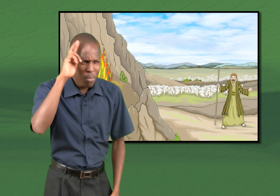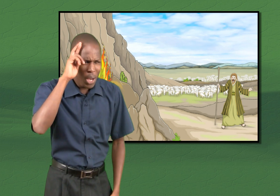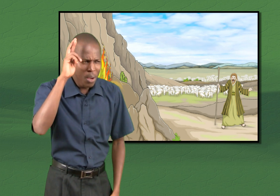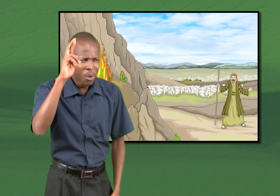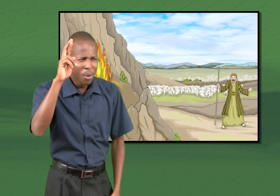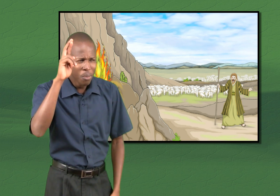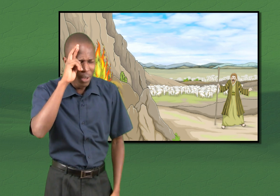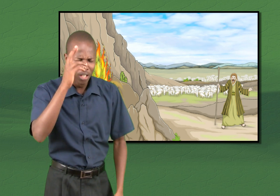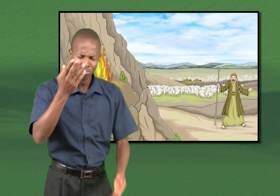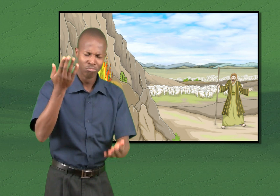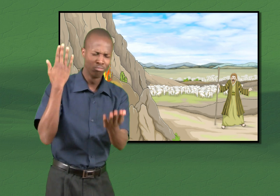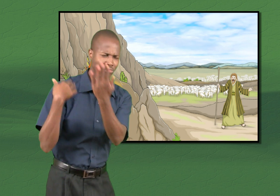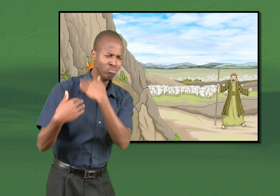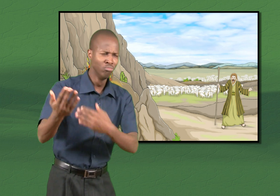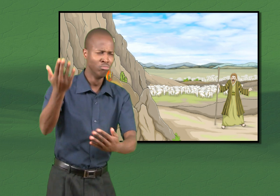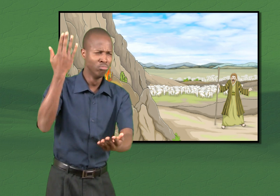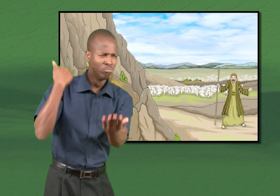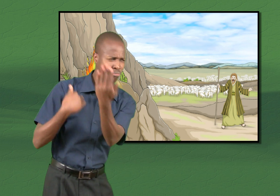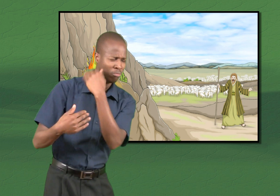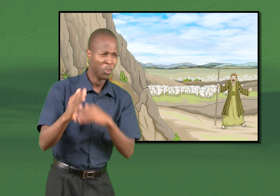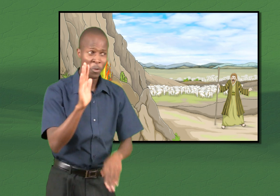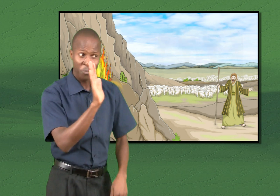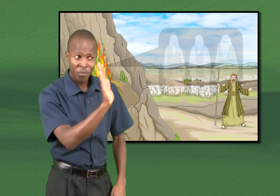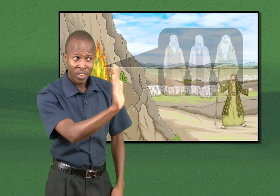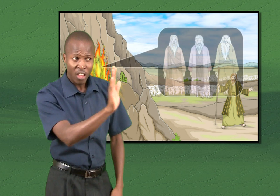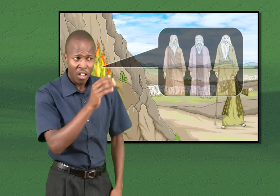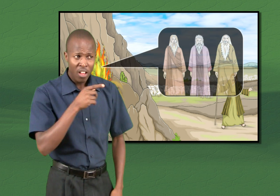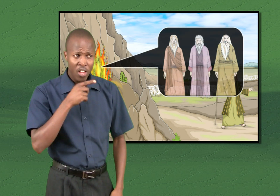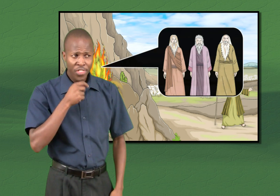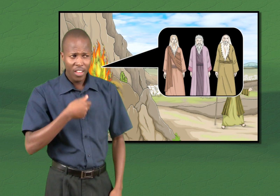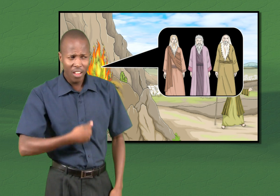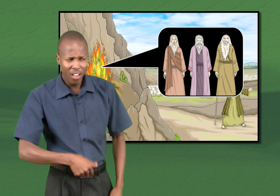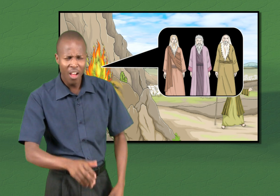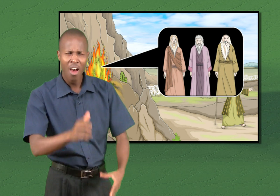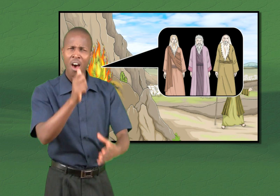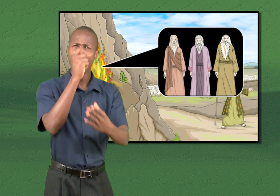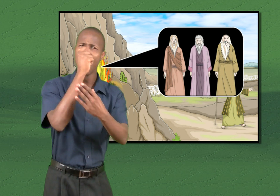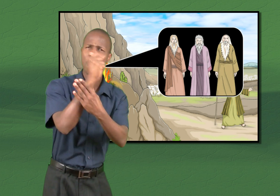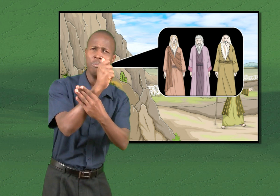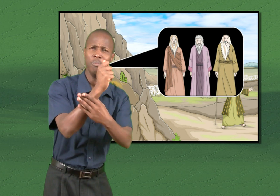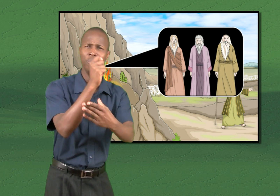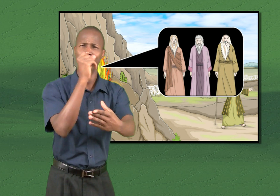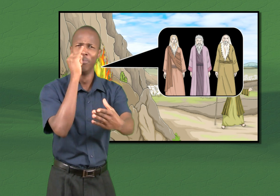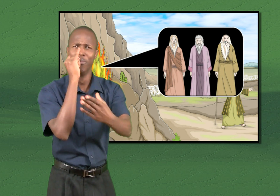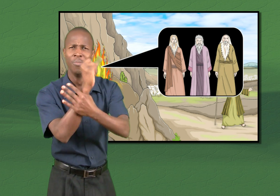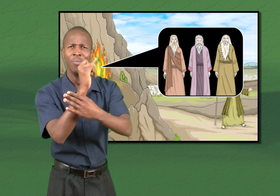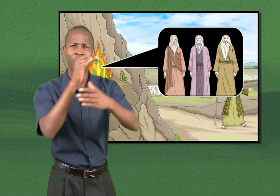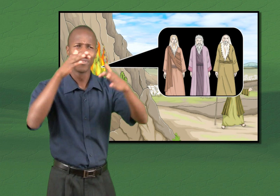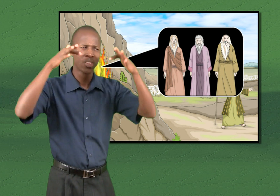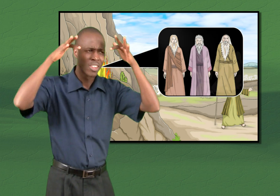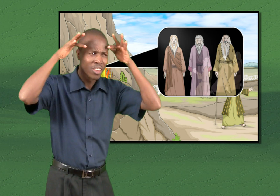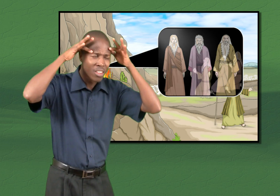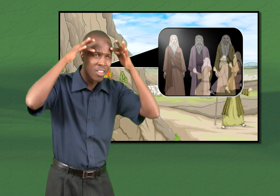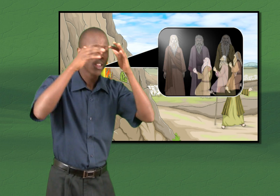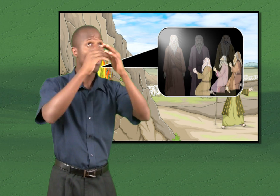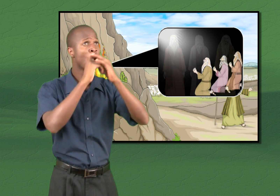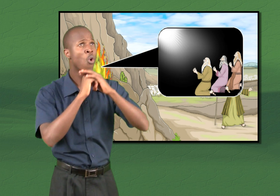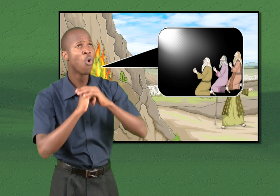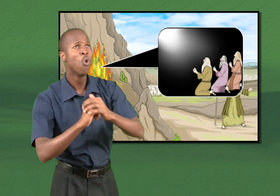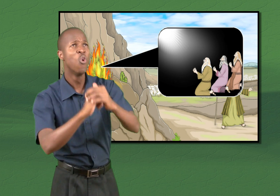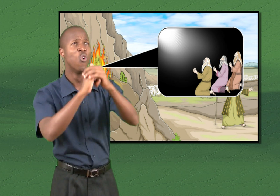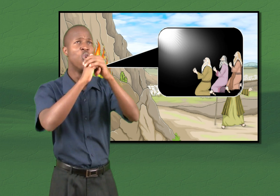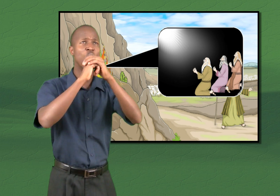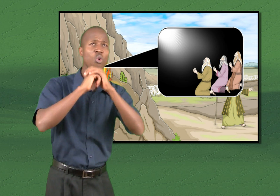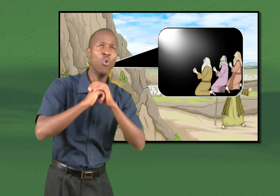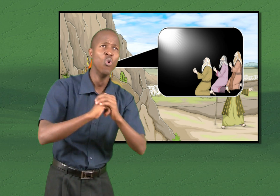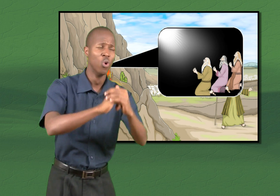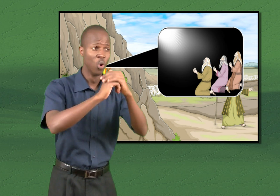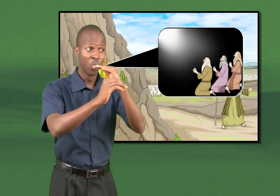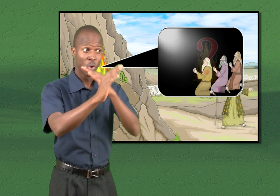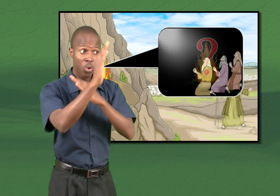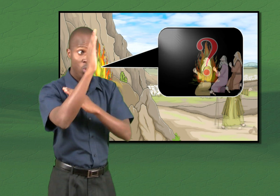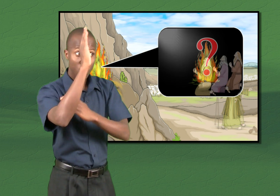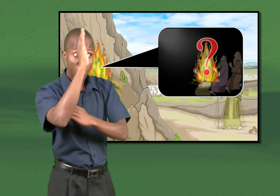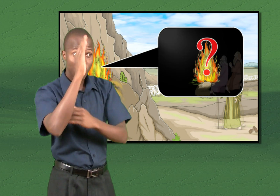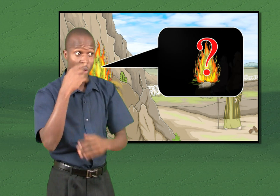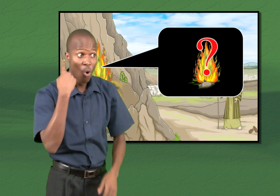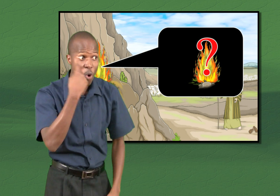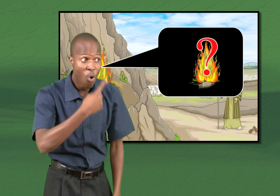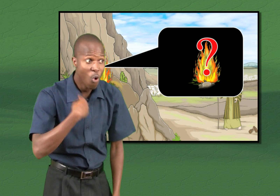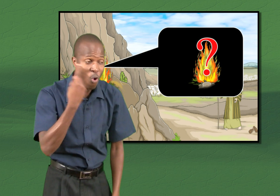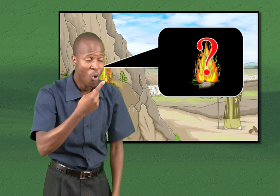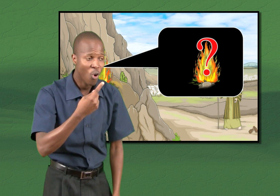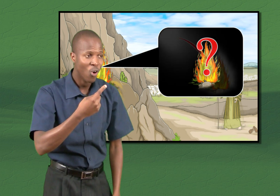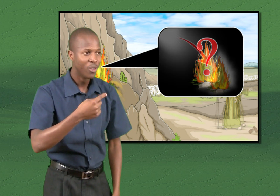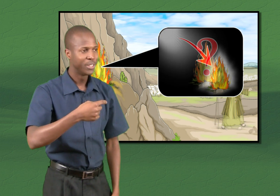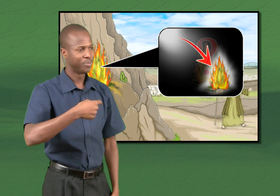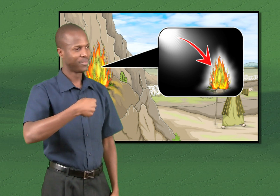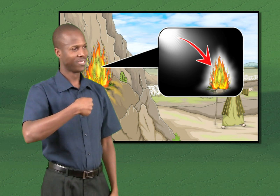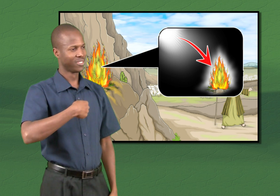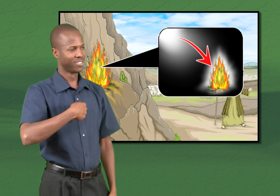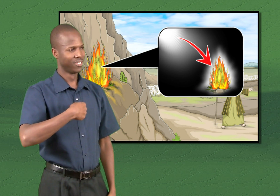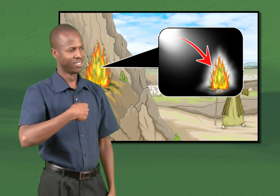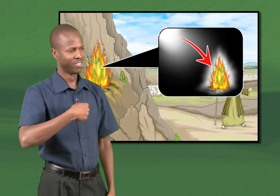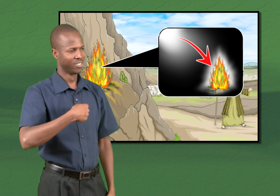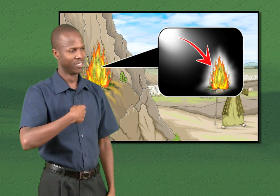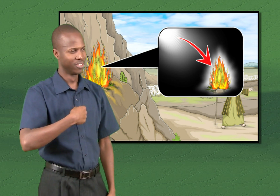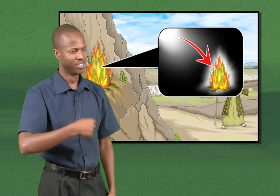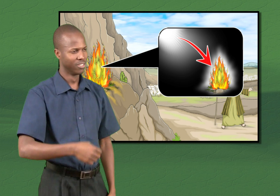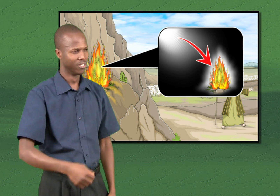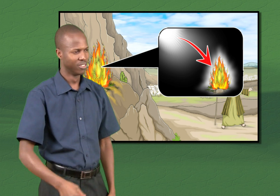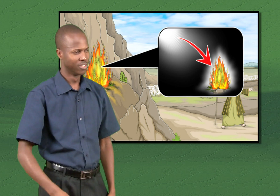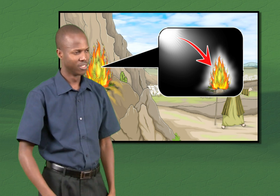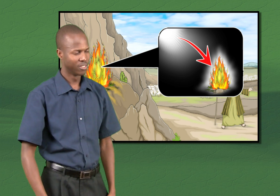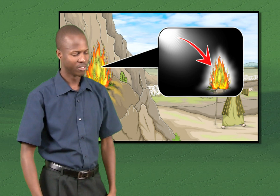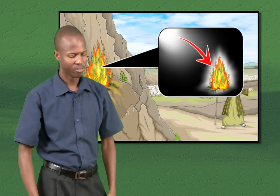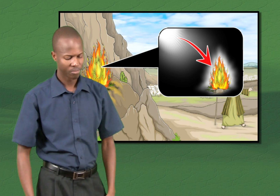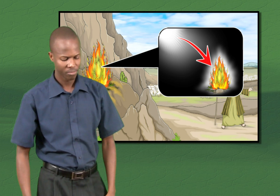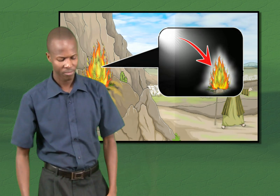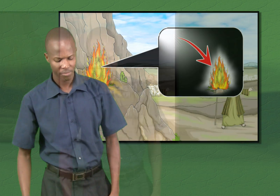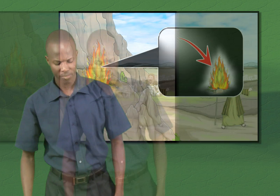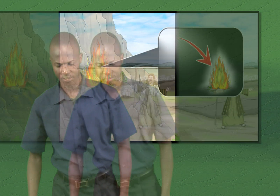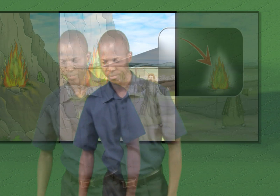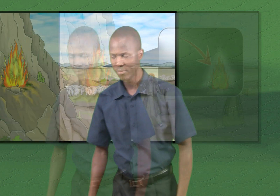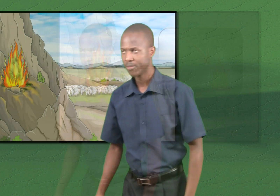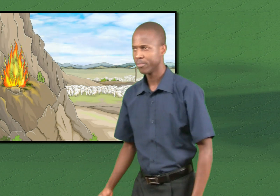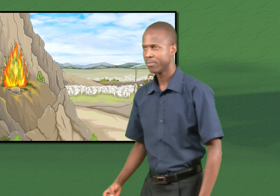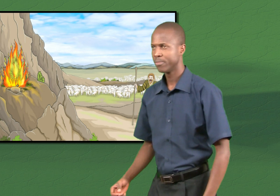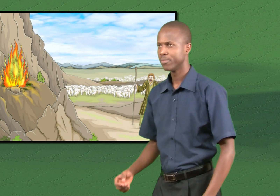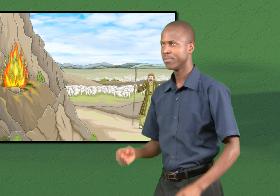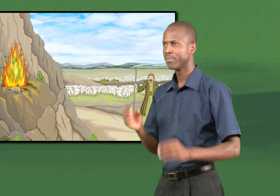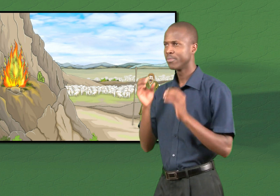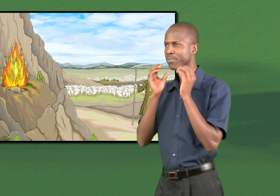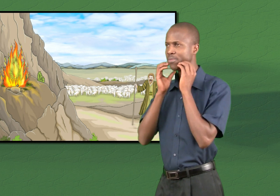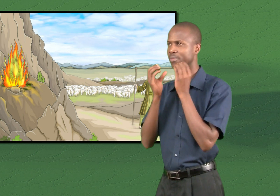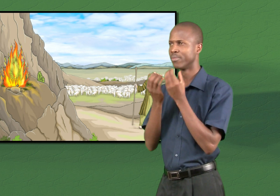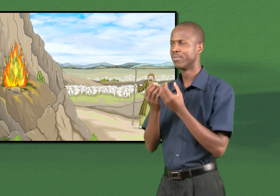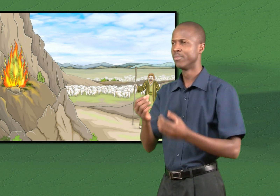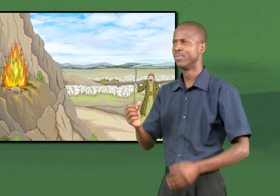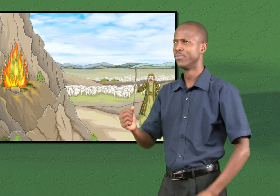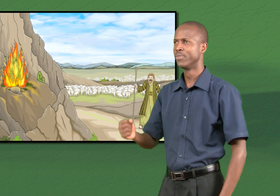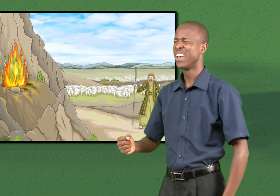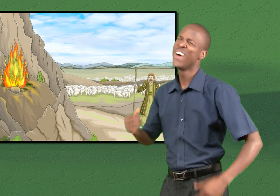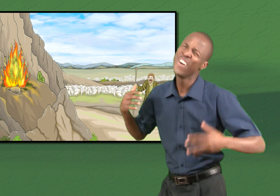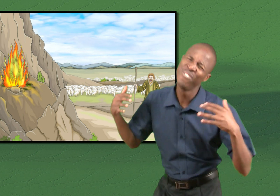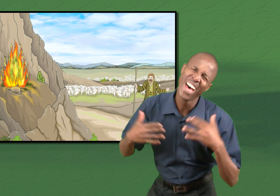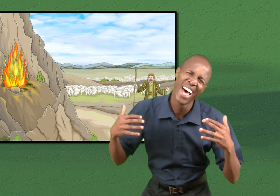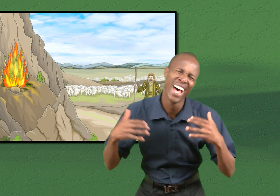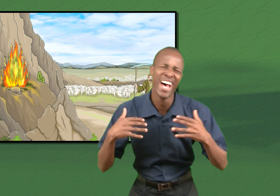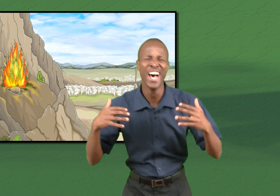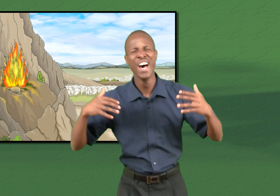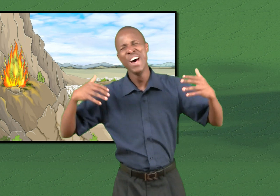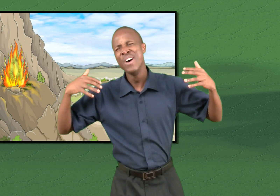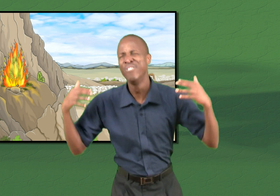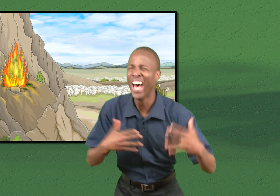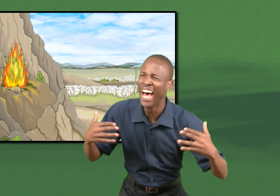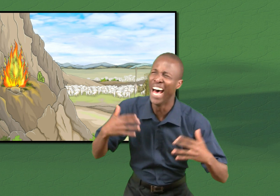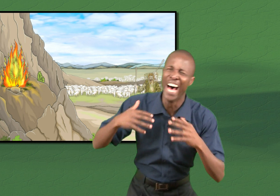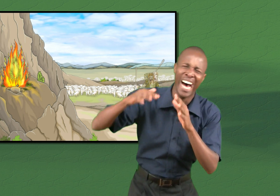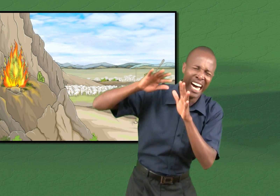Then He said, “I am the God of your father, the God of Abraham, the God of Isaac, and the God of Jacob.”